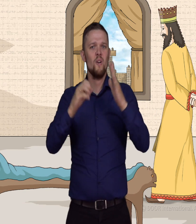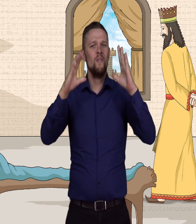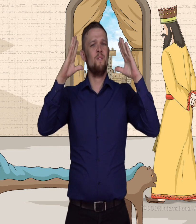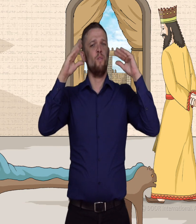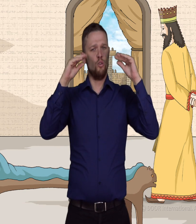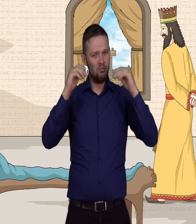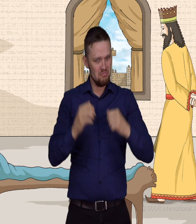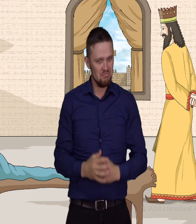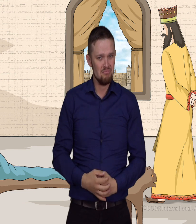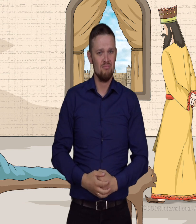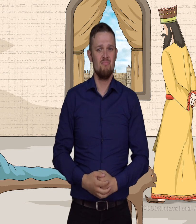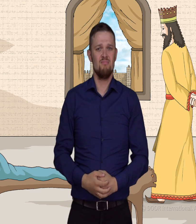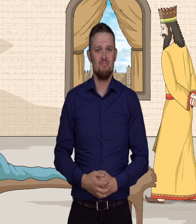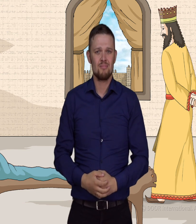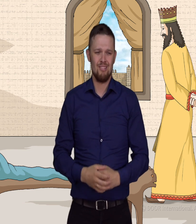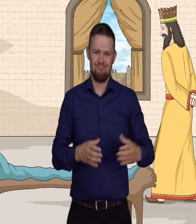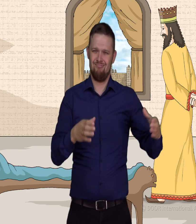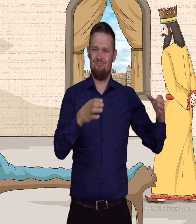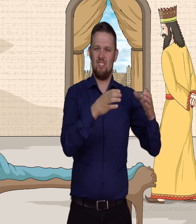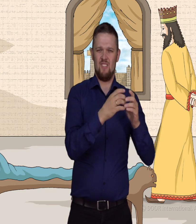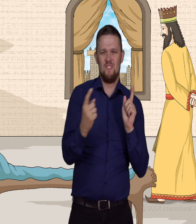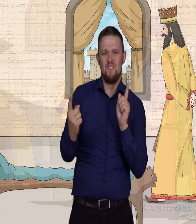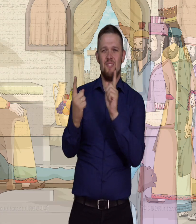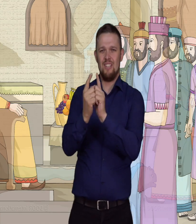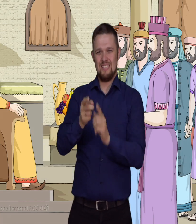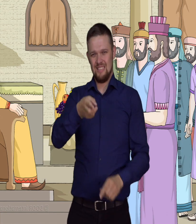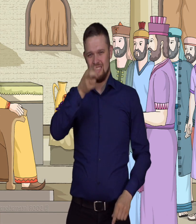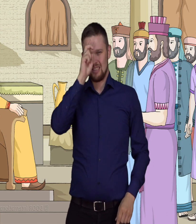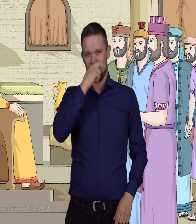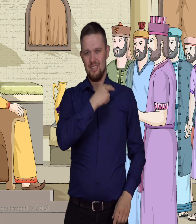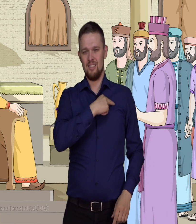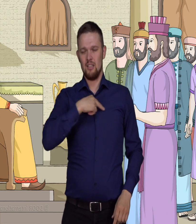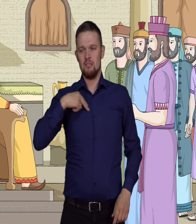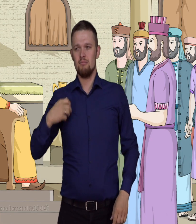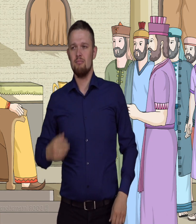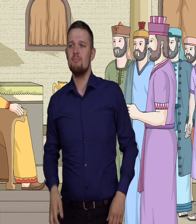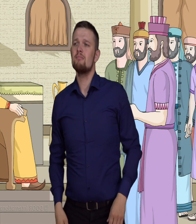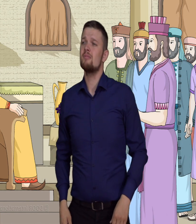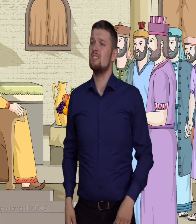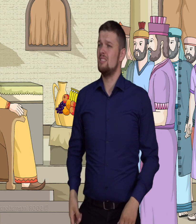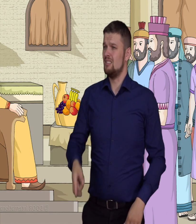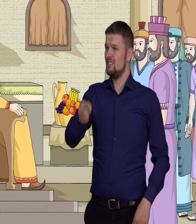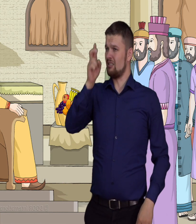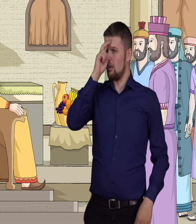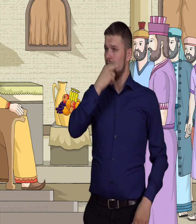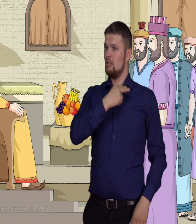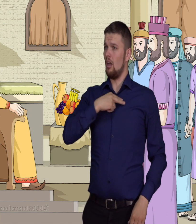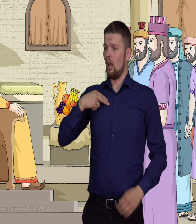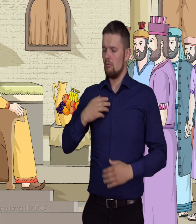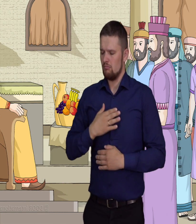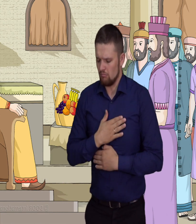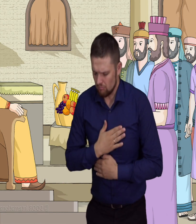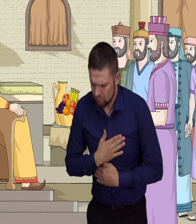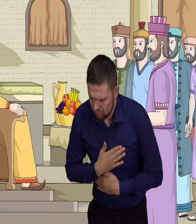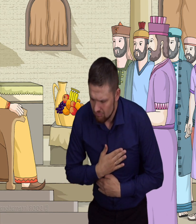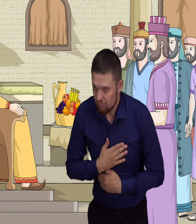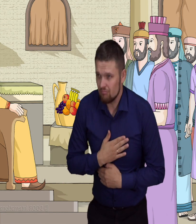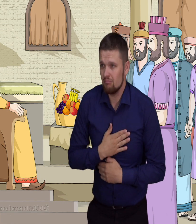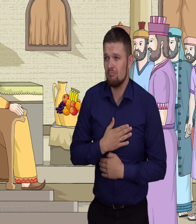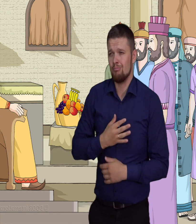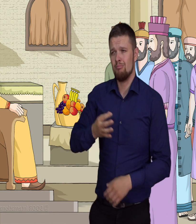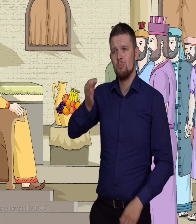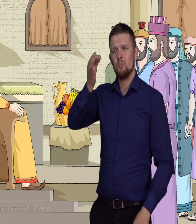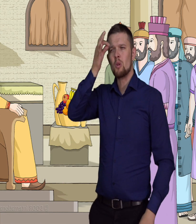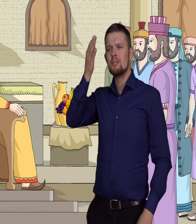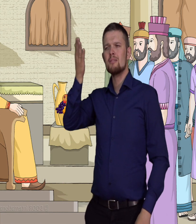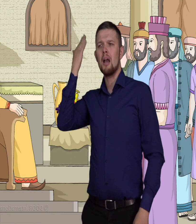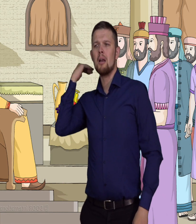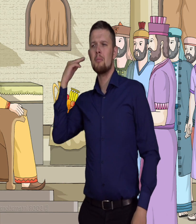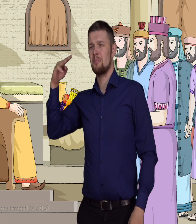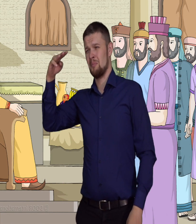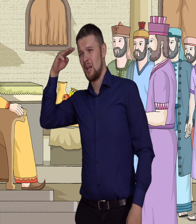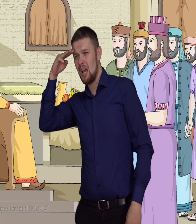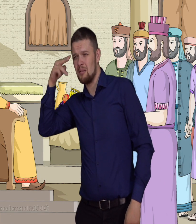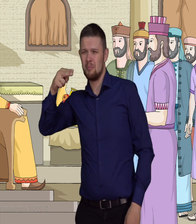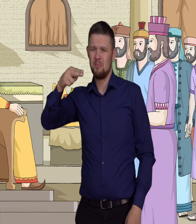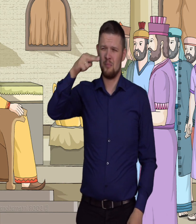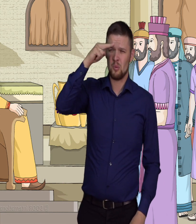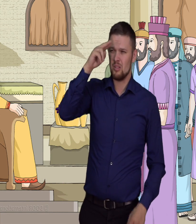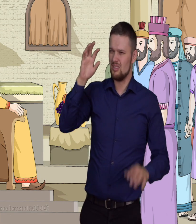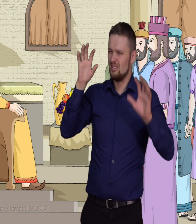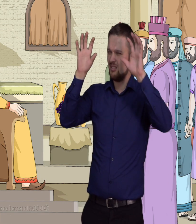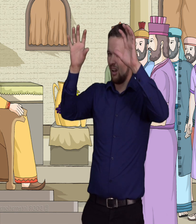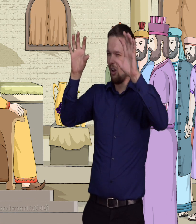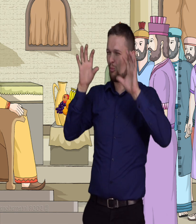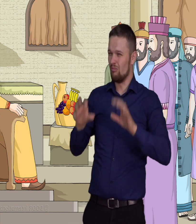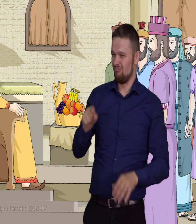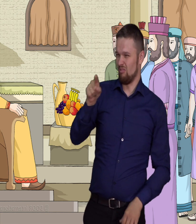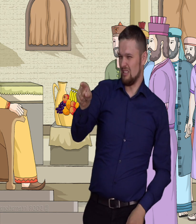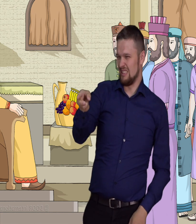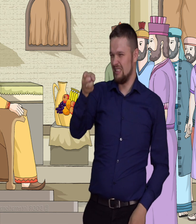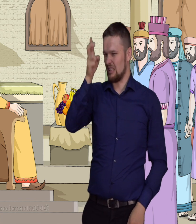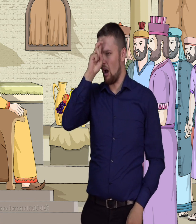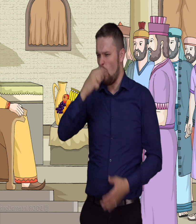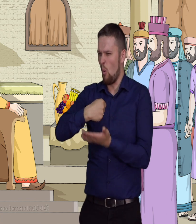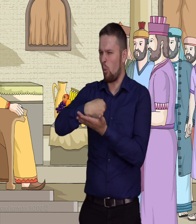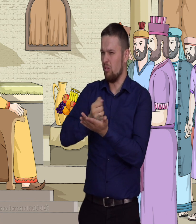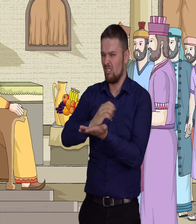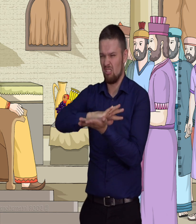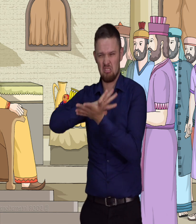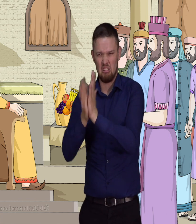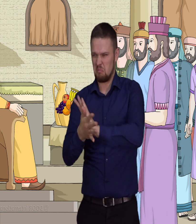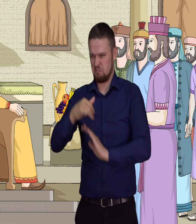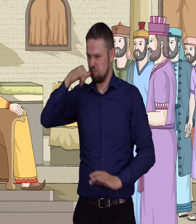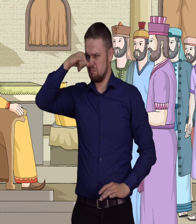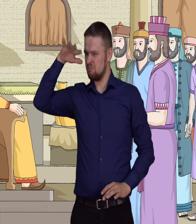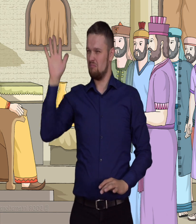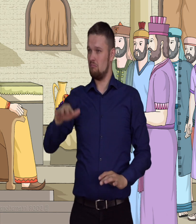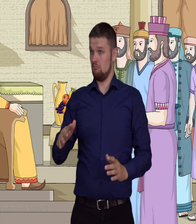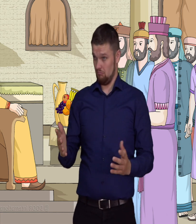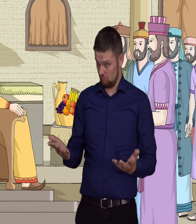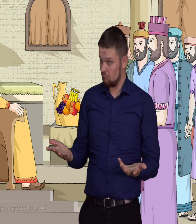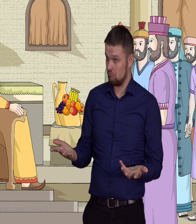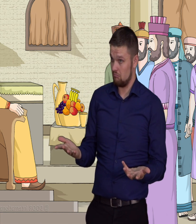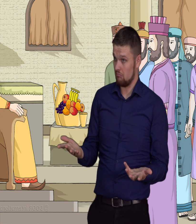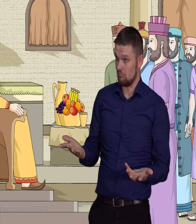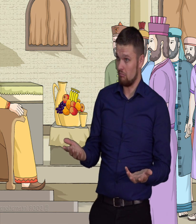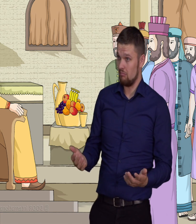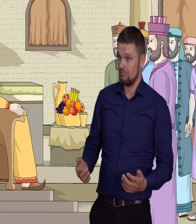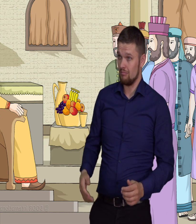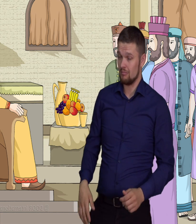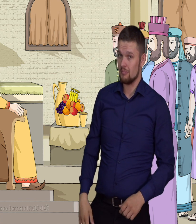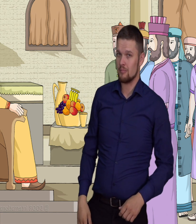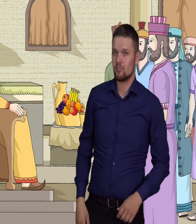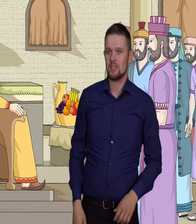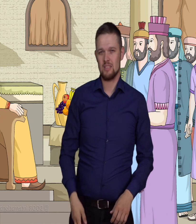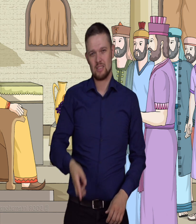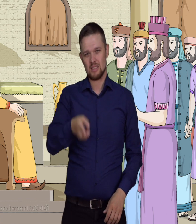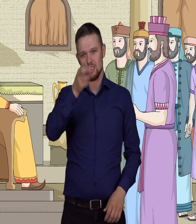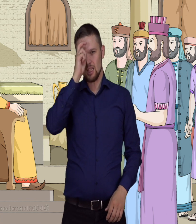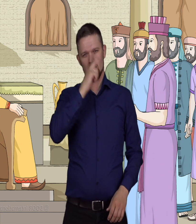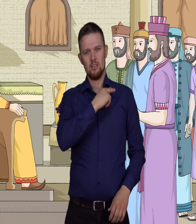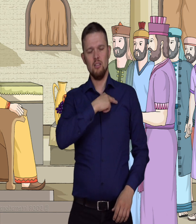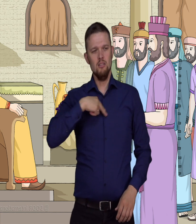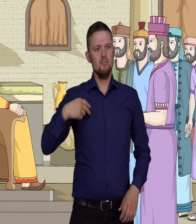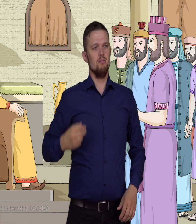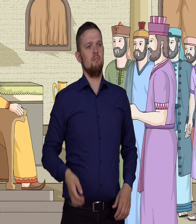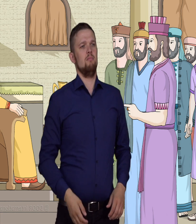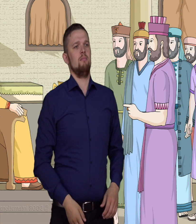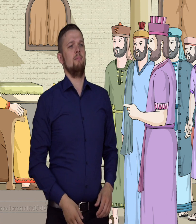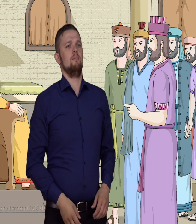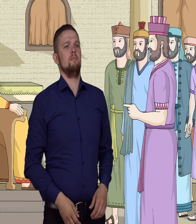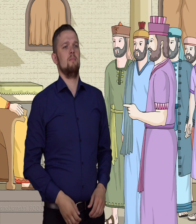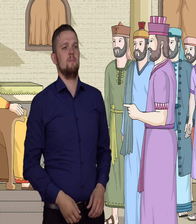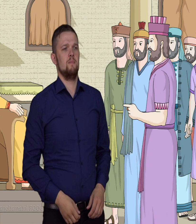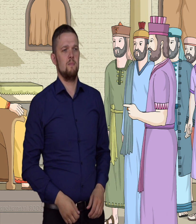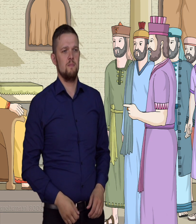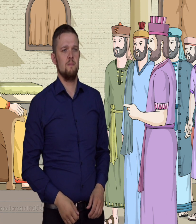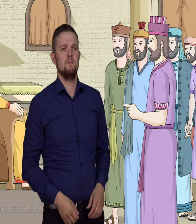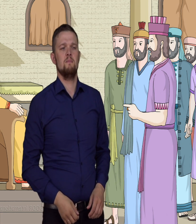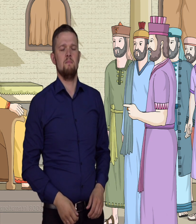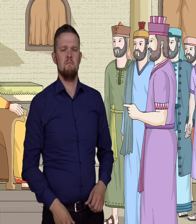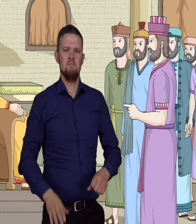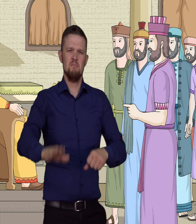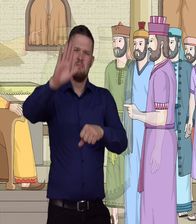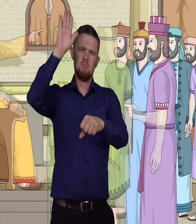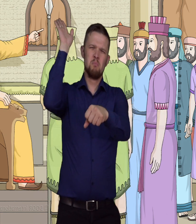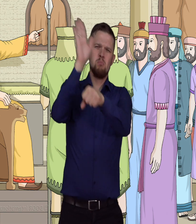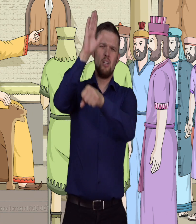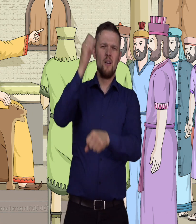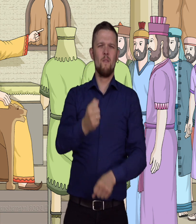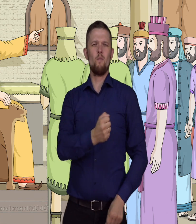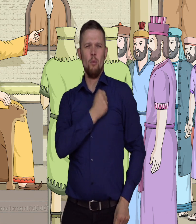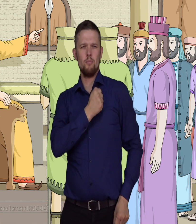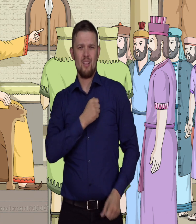Then the men approached the king together and said to him, “Remember, O king, that by the law of the Medes and Persians no decree or ordinance established by the king can be changed.”